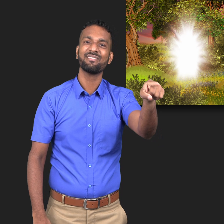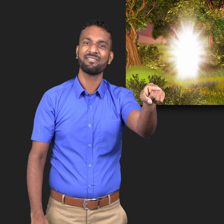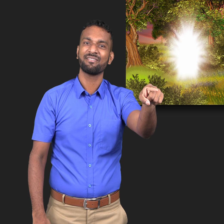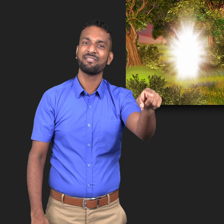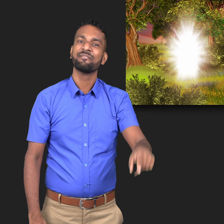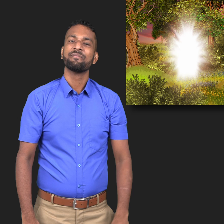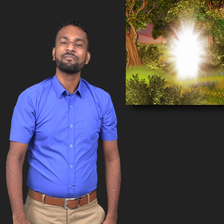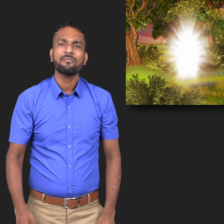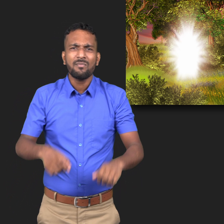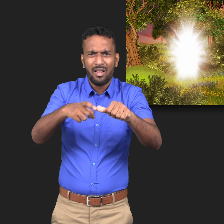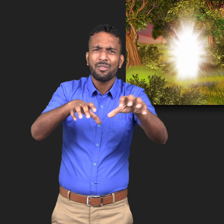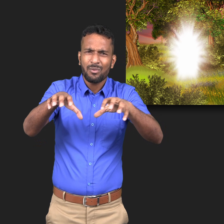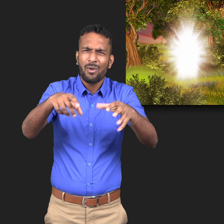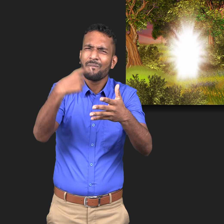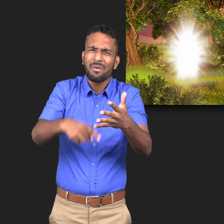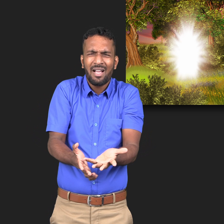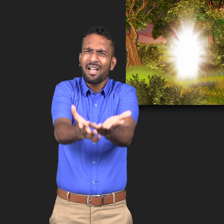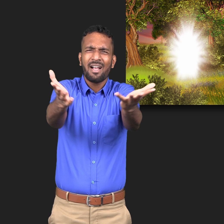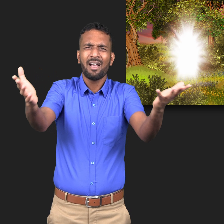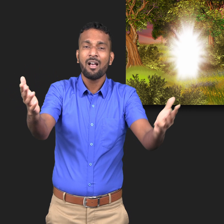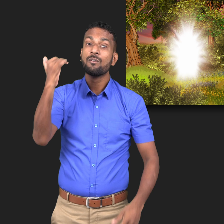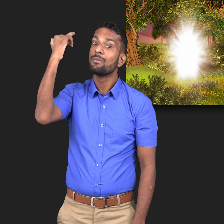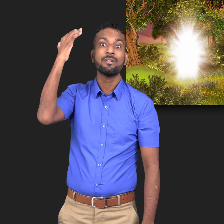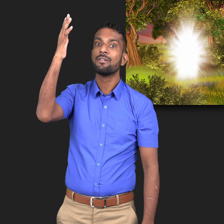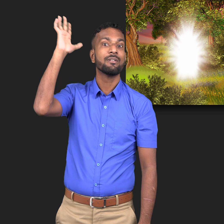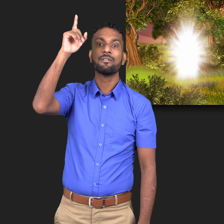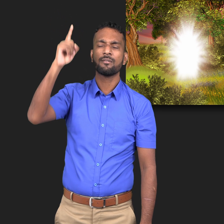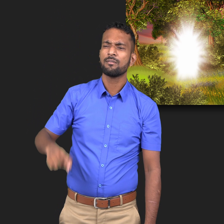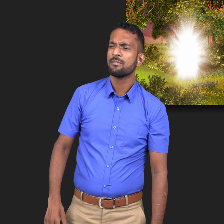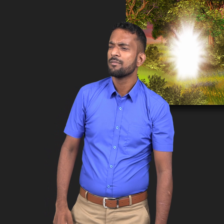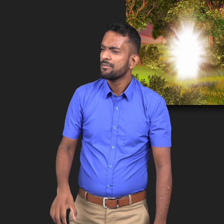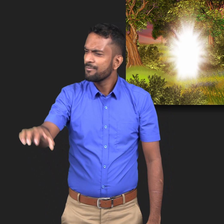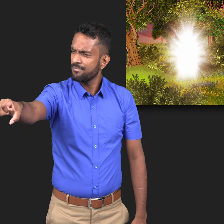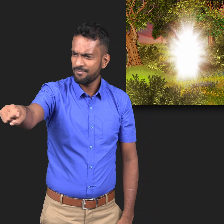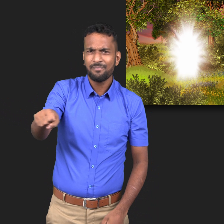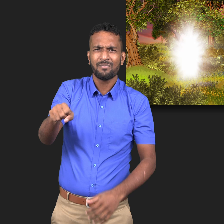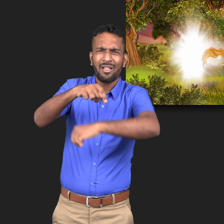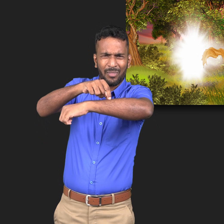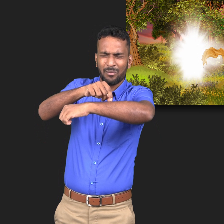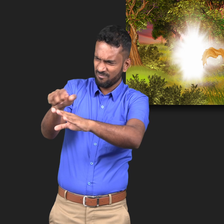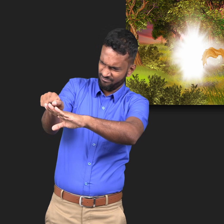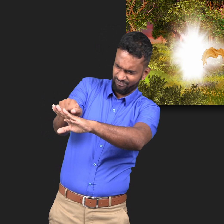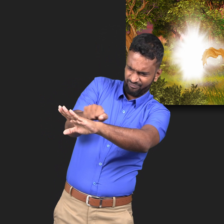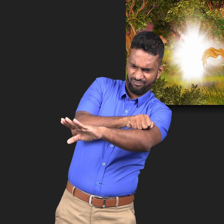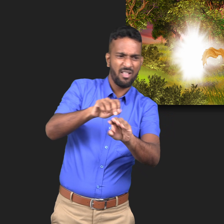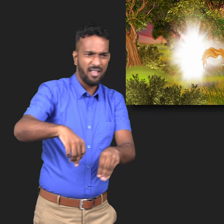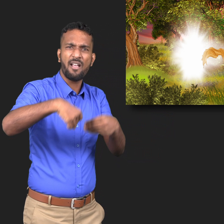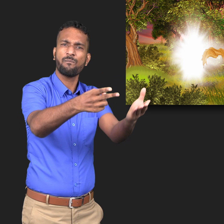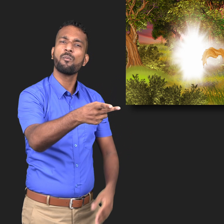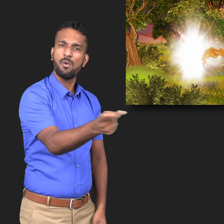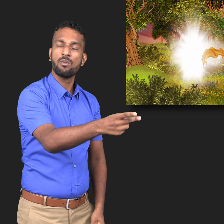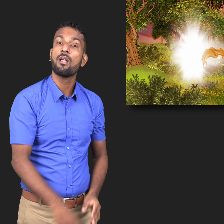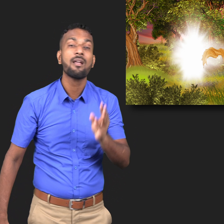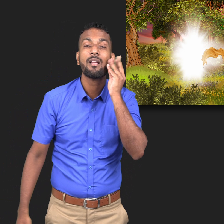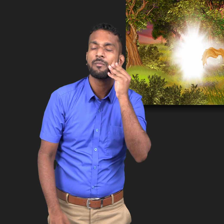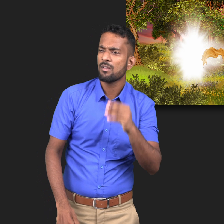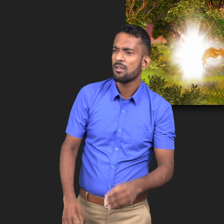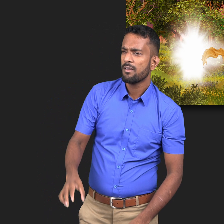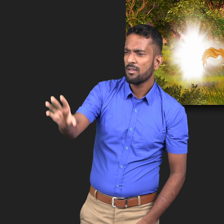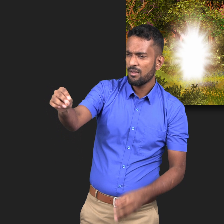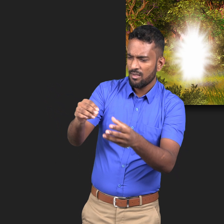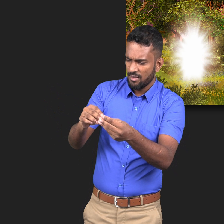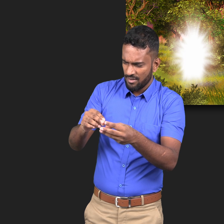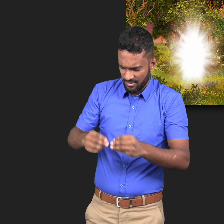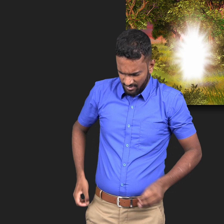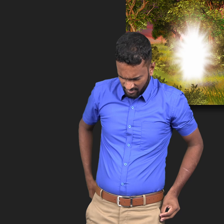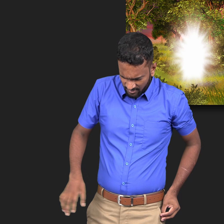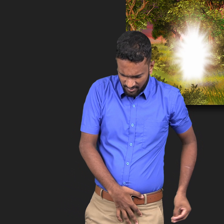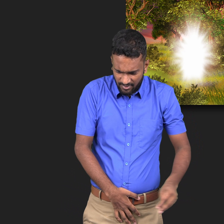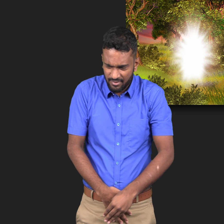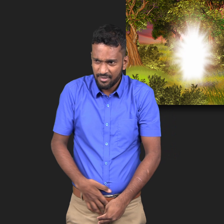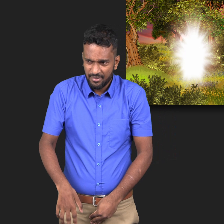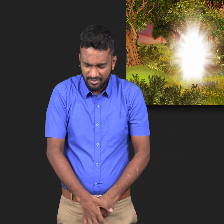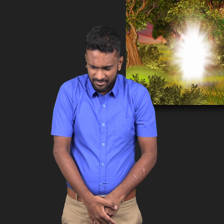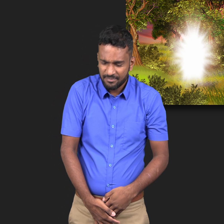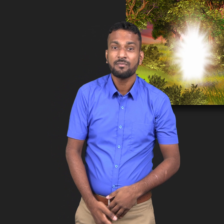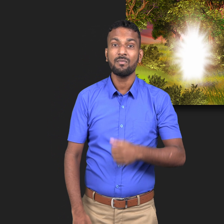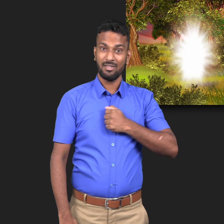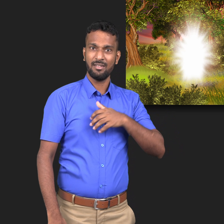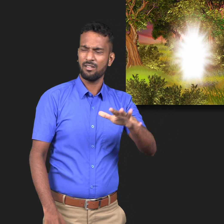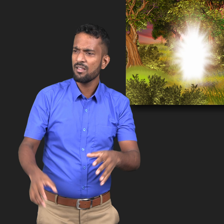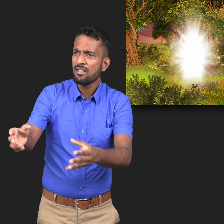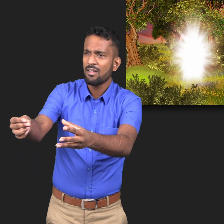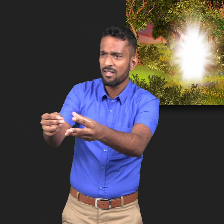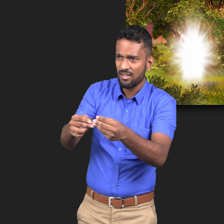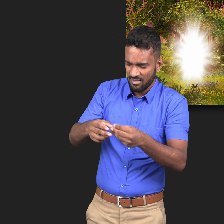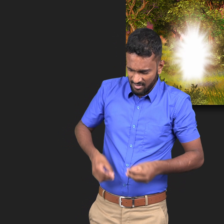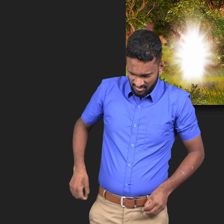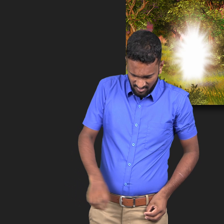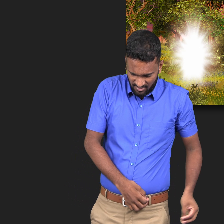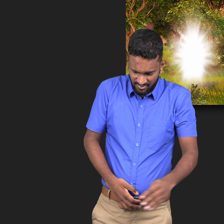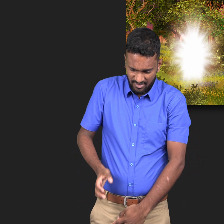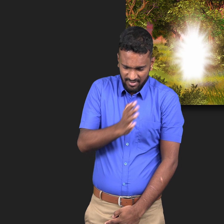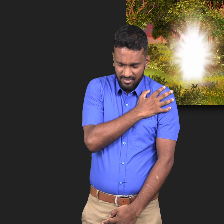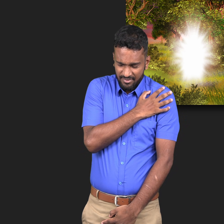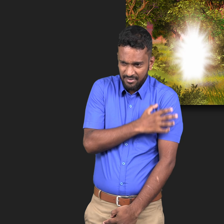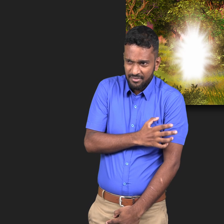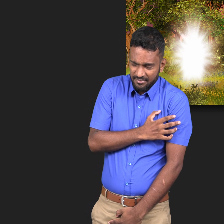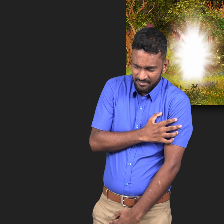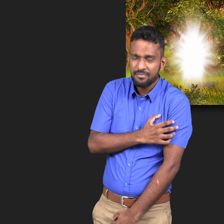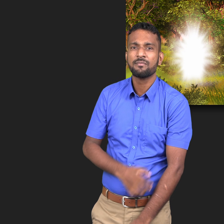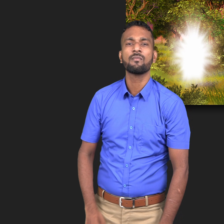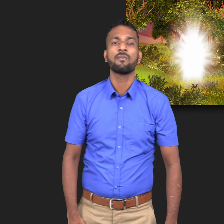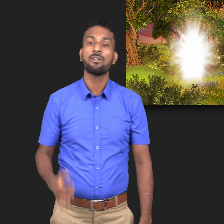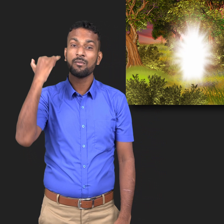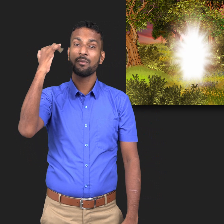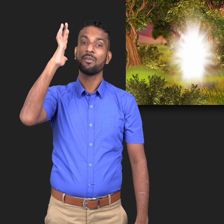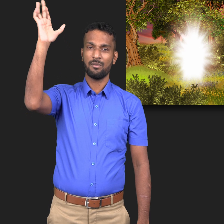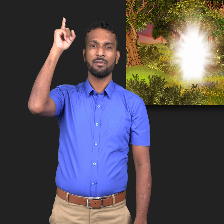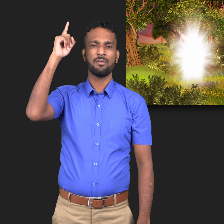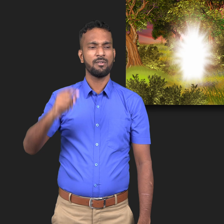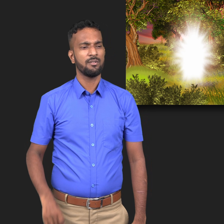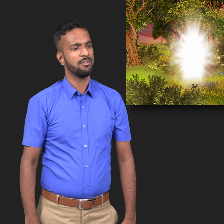And the LORD God made garments of skin for Adam and his wife, and He clothed them.